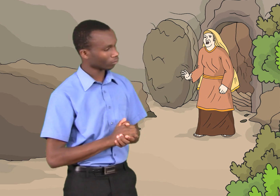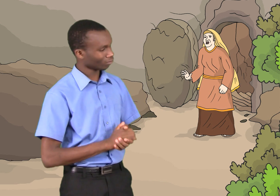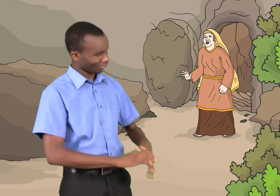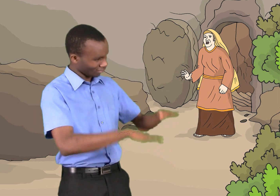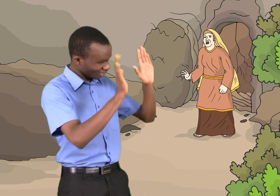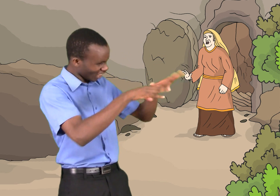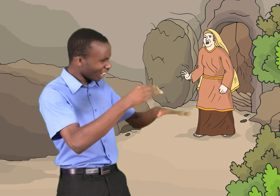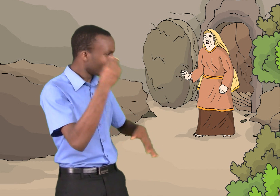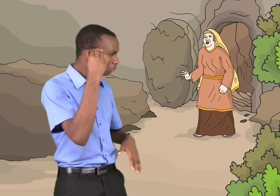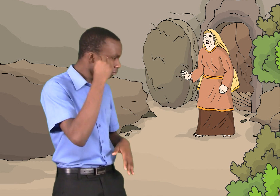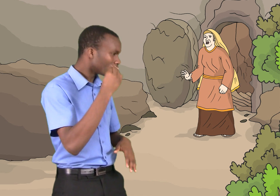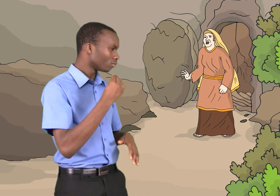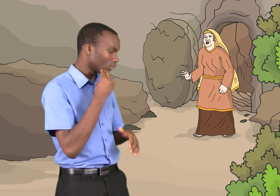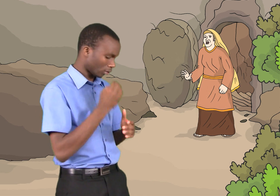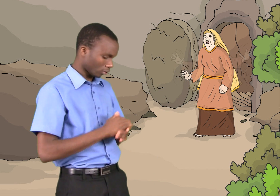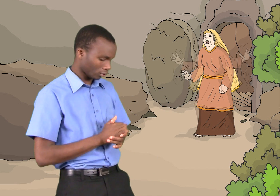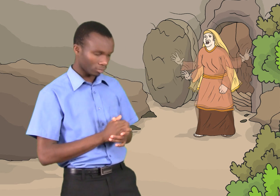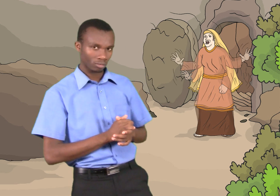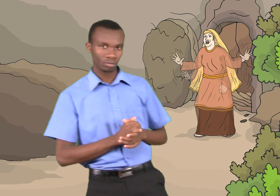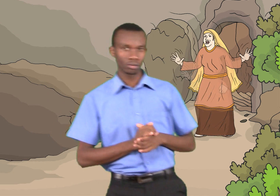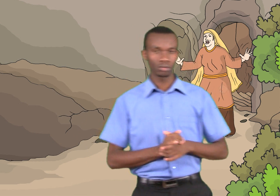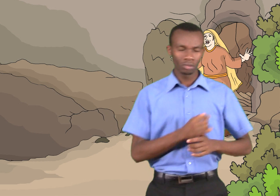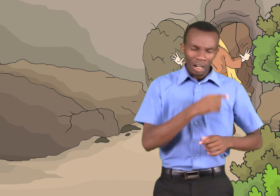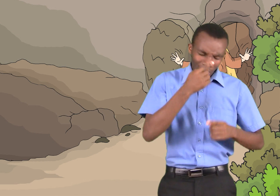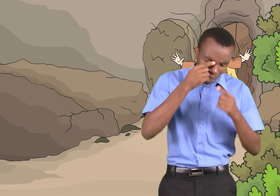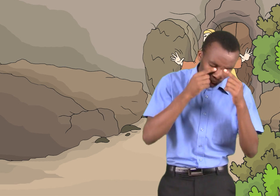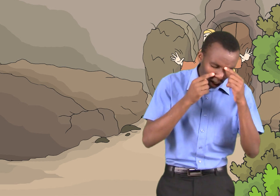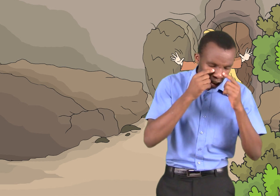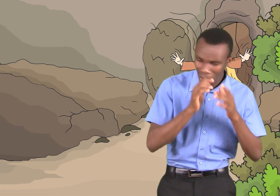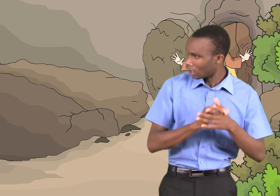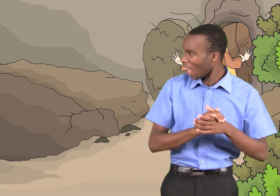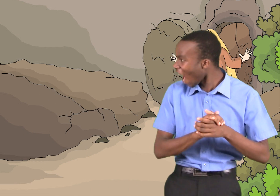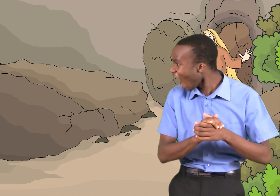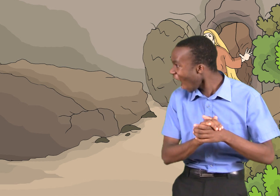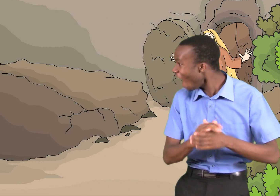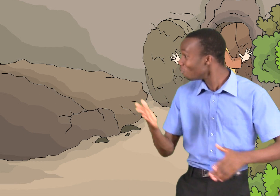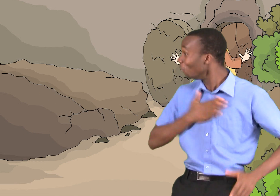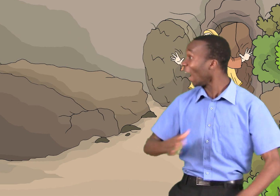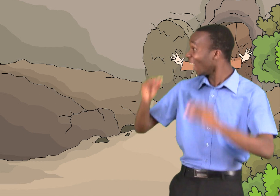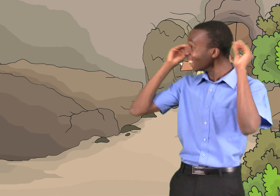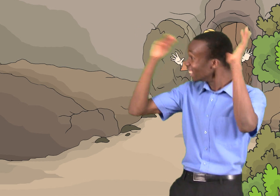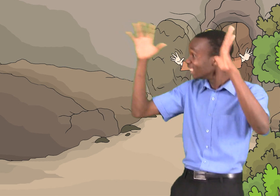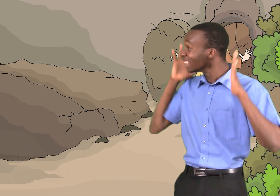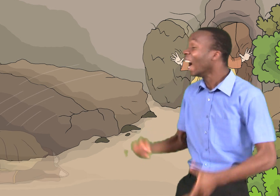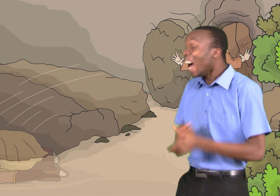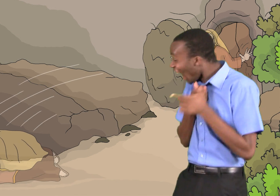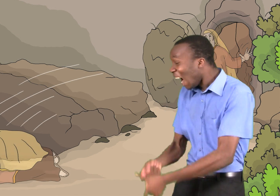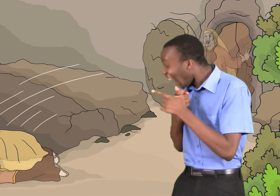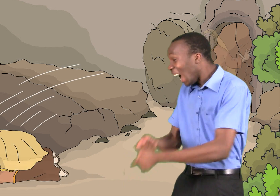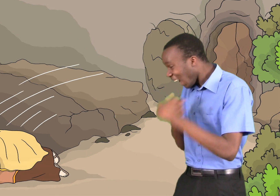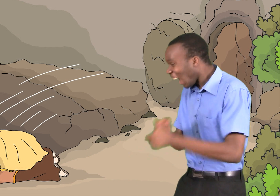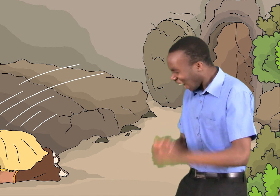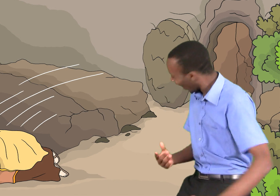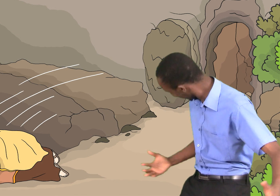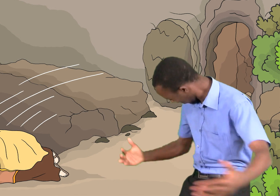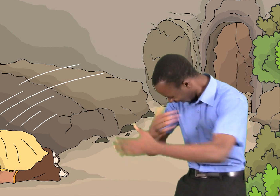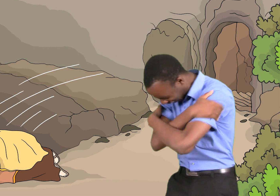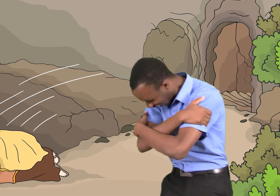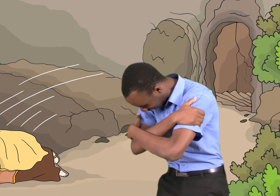Jesus said to her, “Mary.”